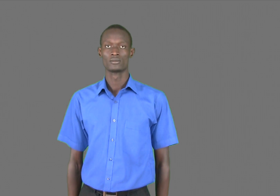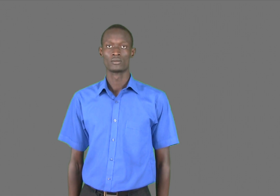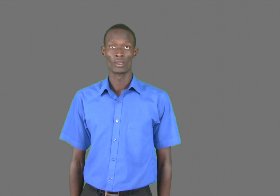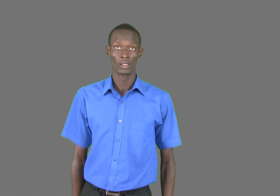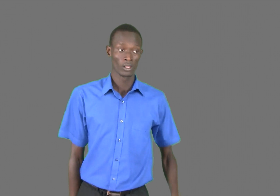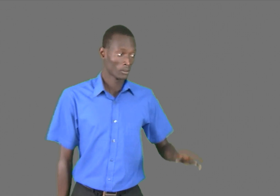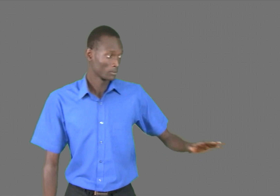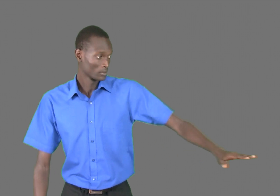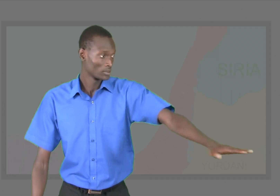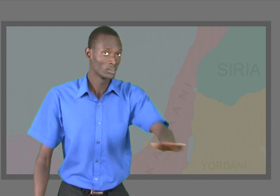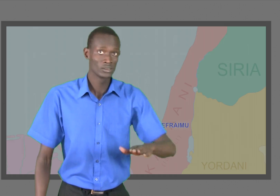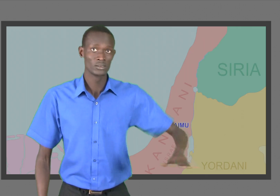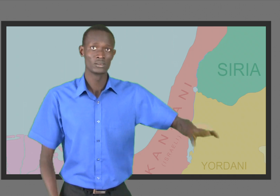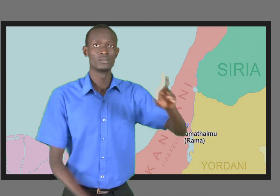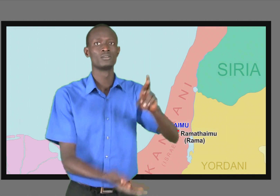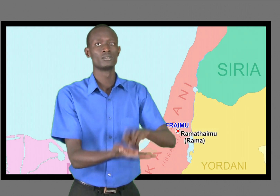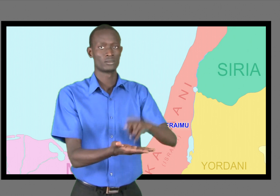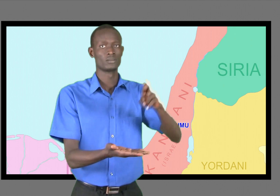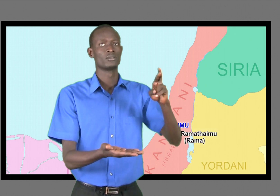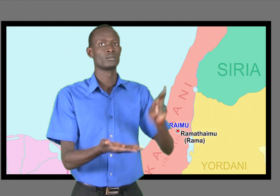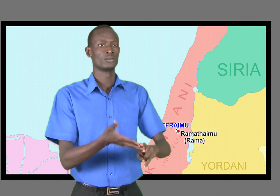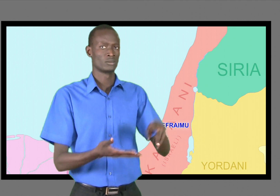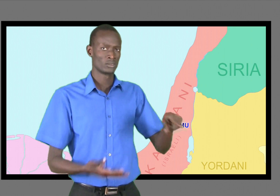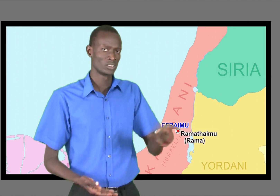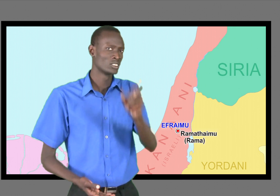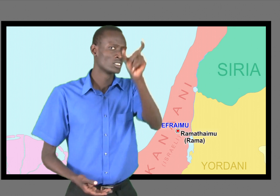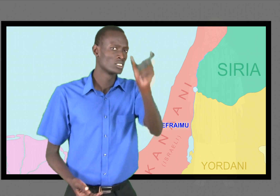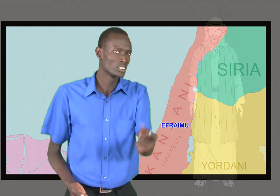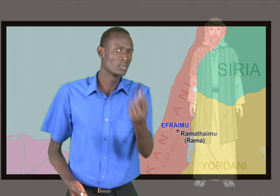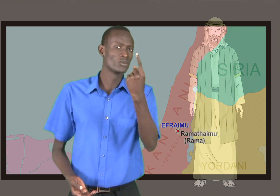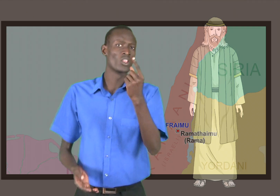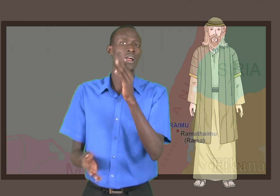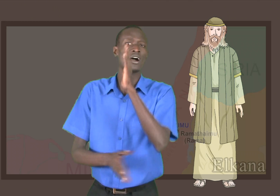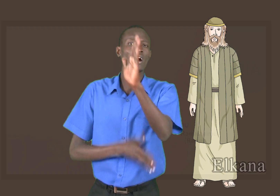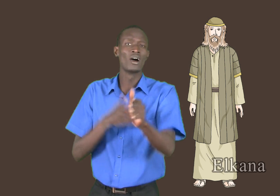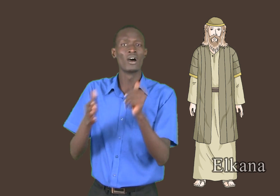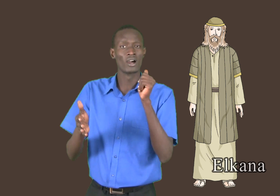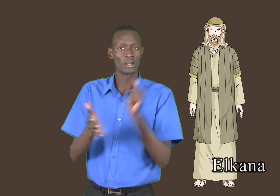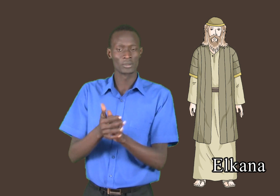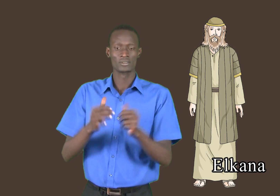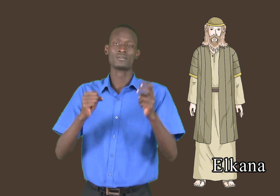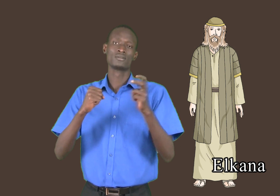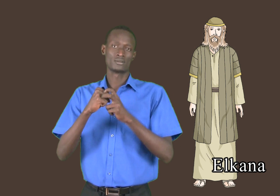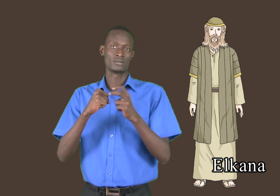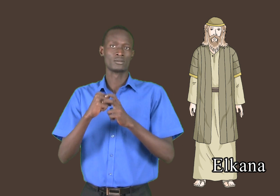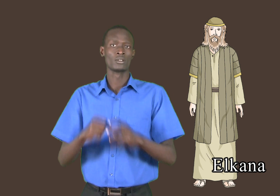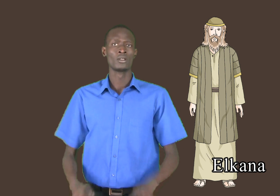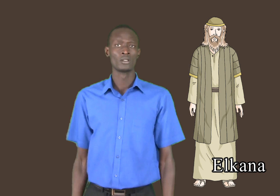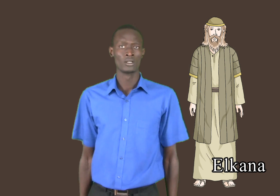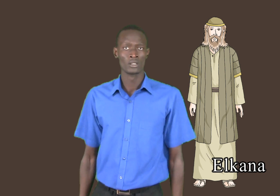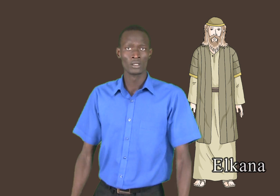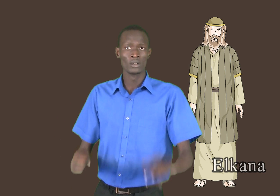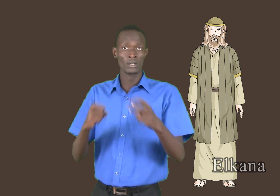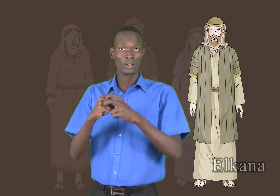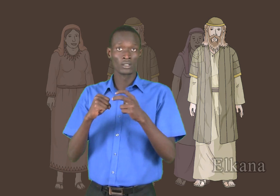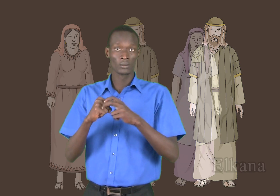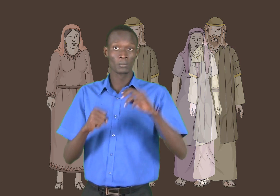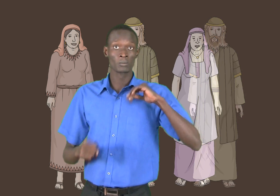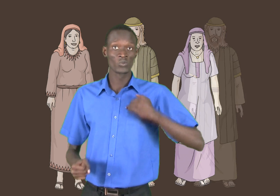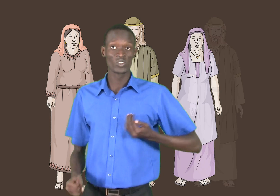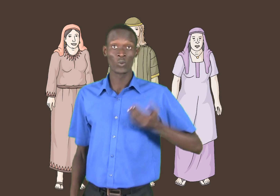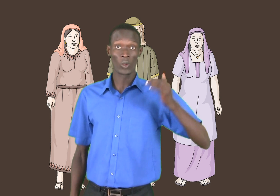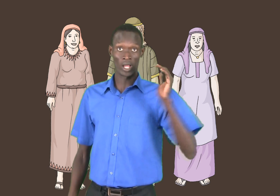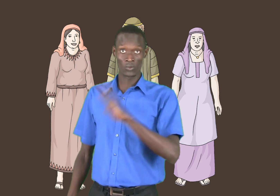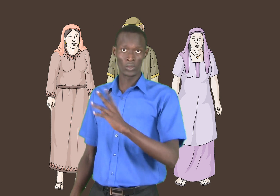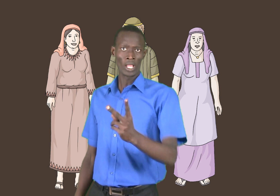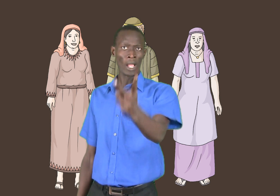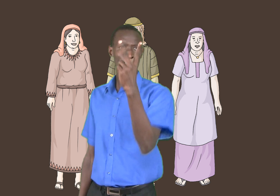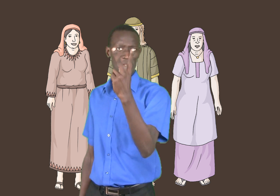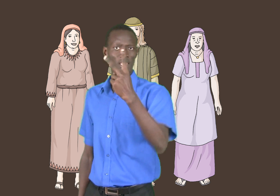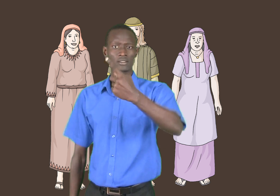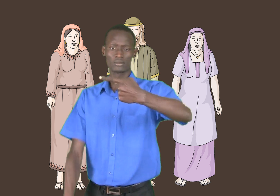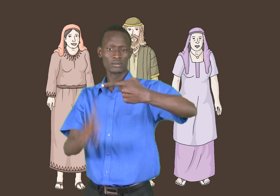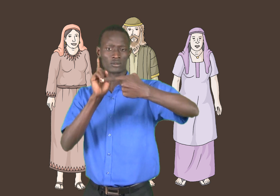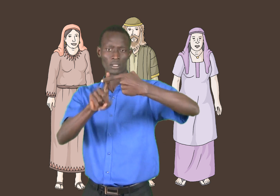Now there was a man named Elkanah who was from Ramathaim-zophim in the hill country of Ephraim. He was the son of Jeroham, the son of Elihu, the son of Tohu, the son of Zuph, an Ephraimite.